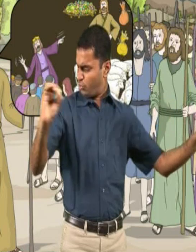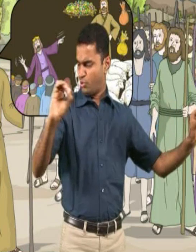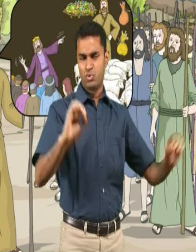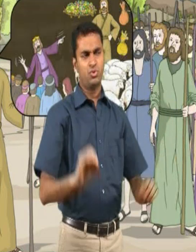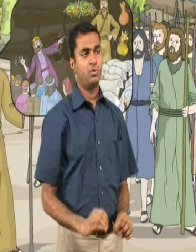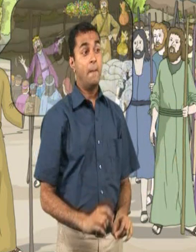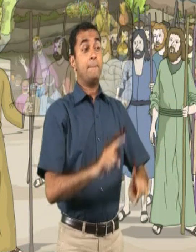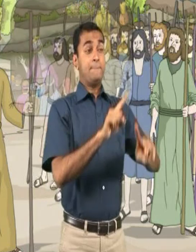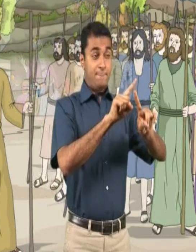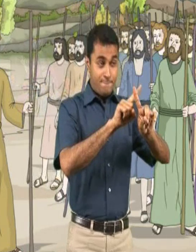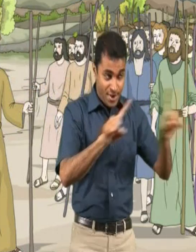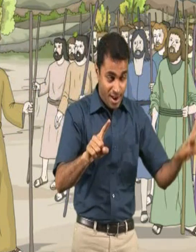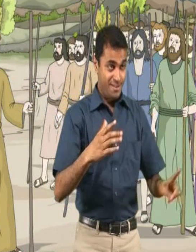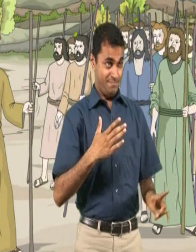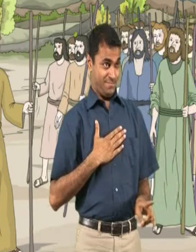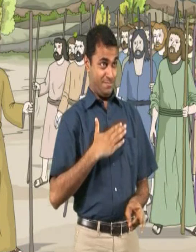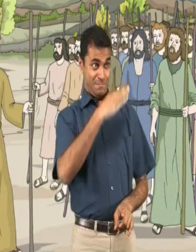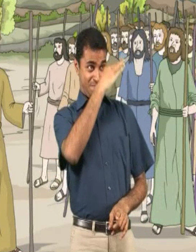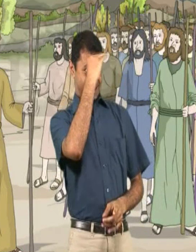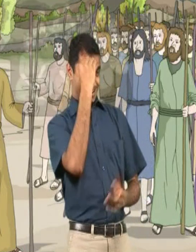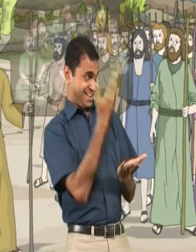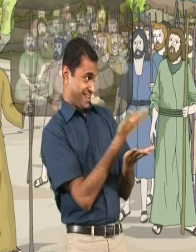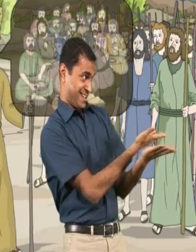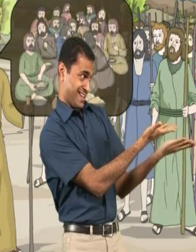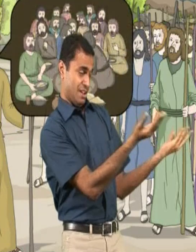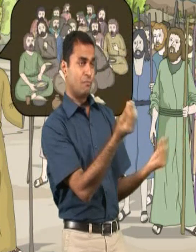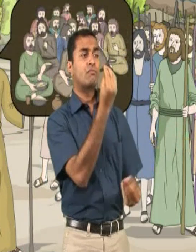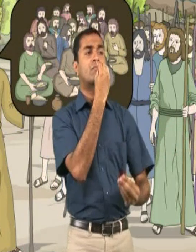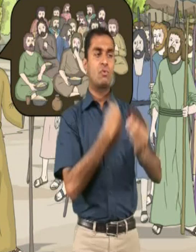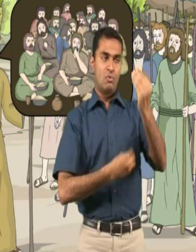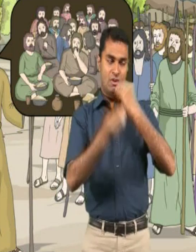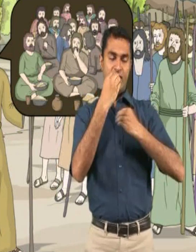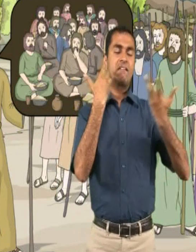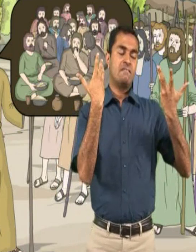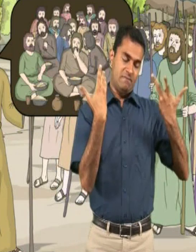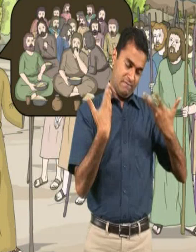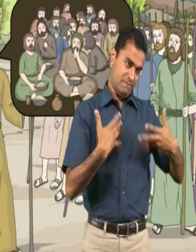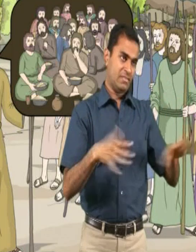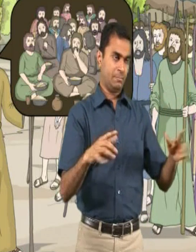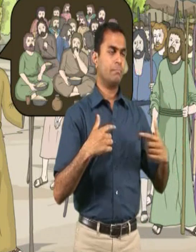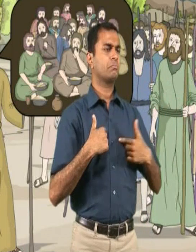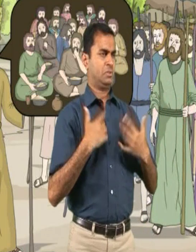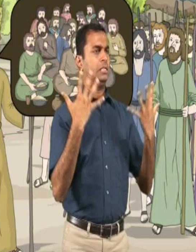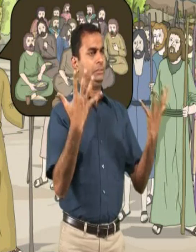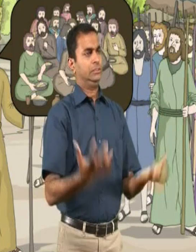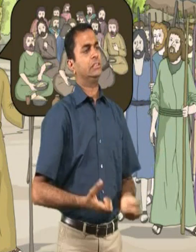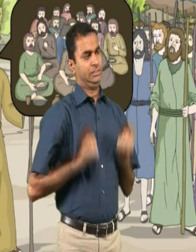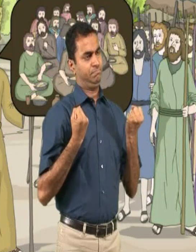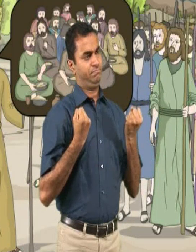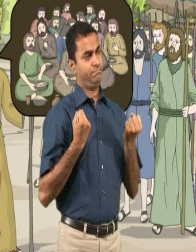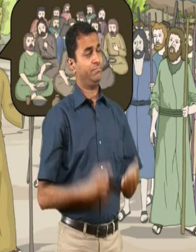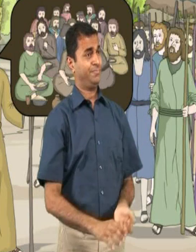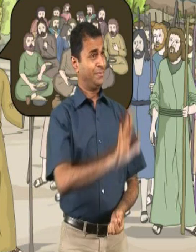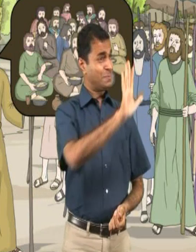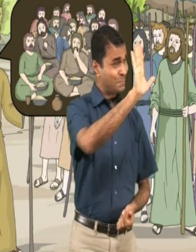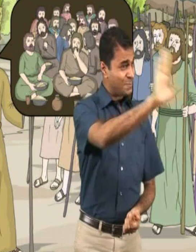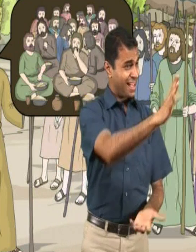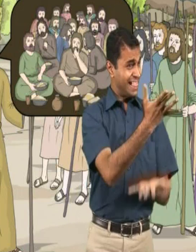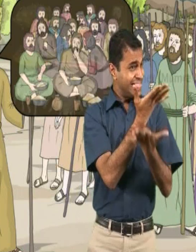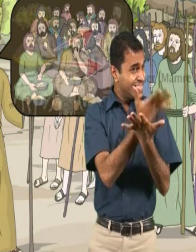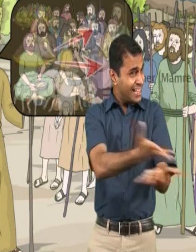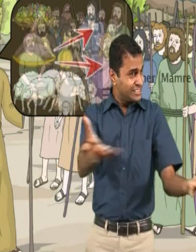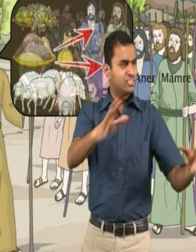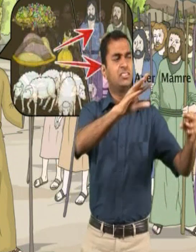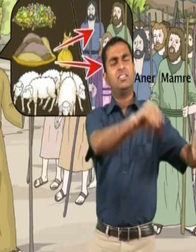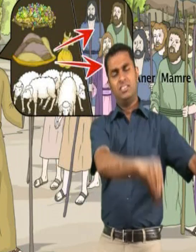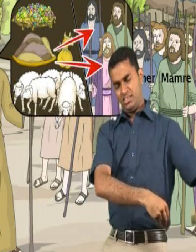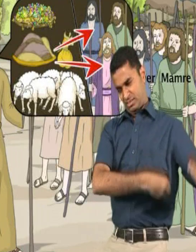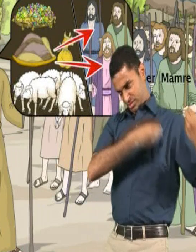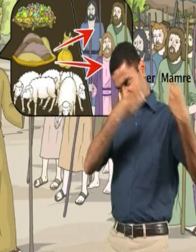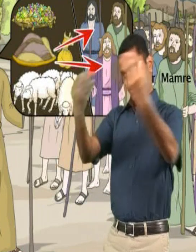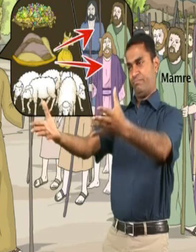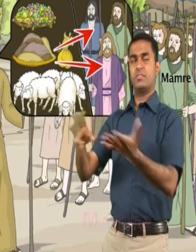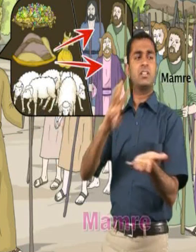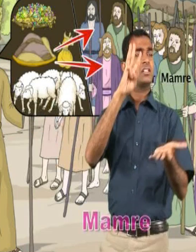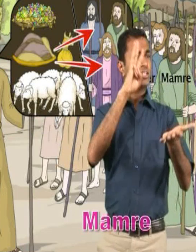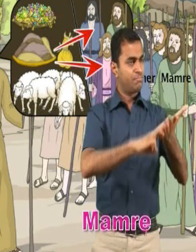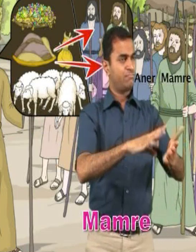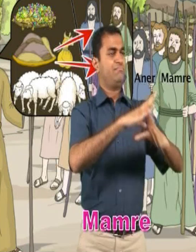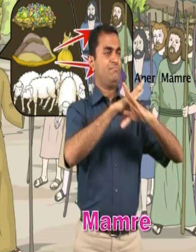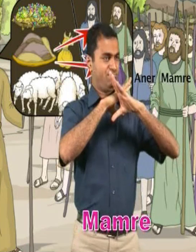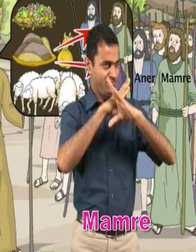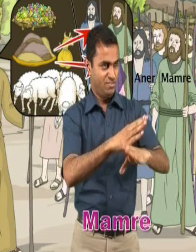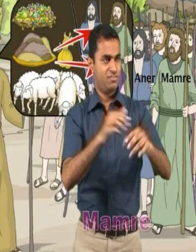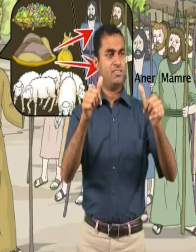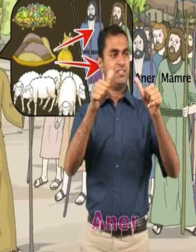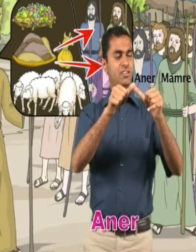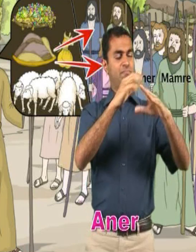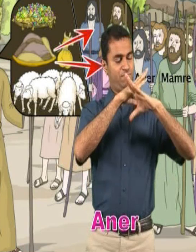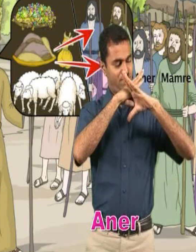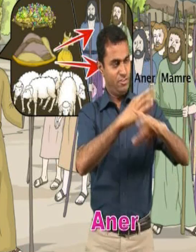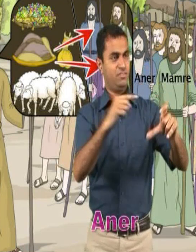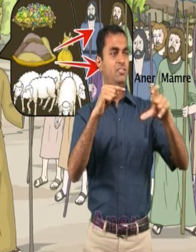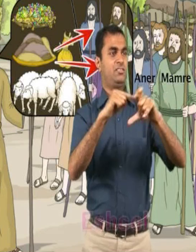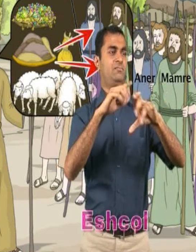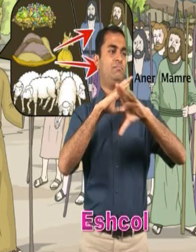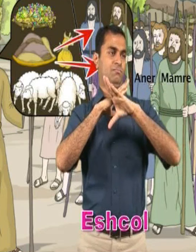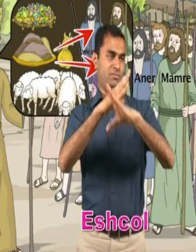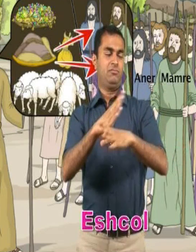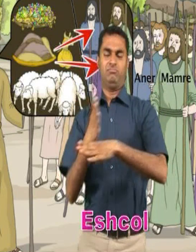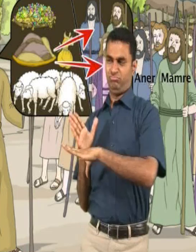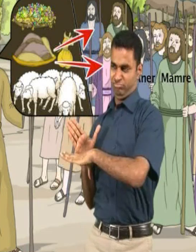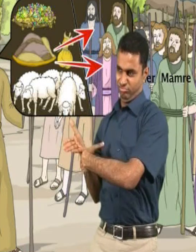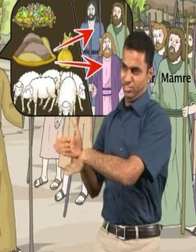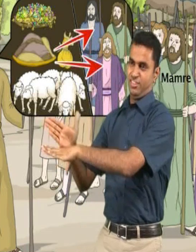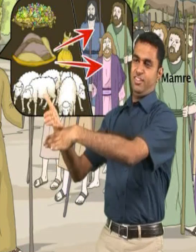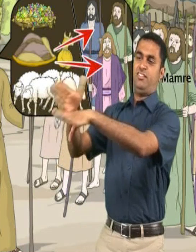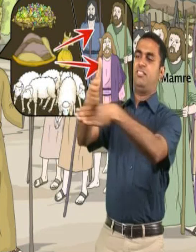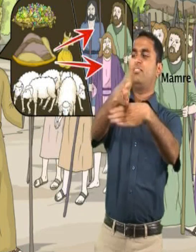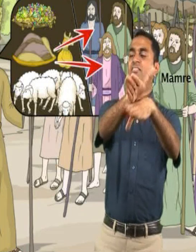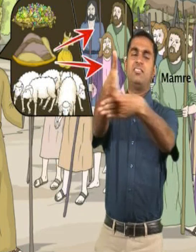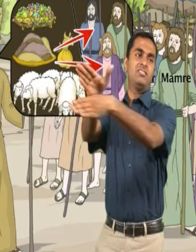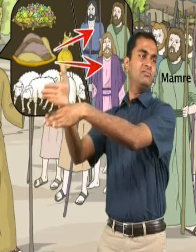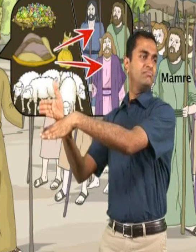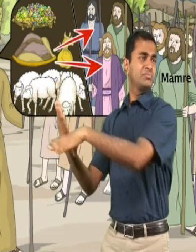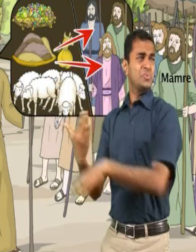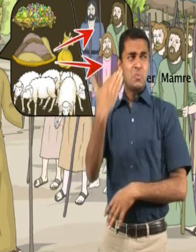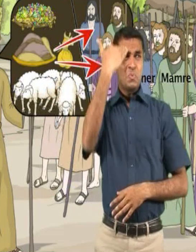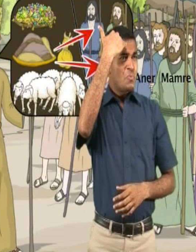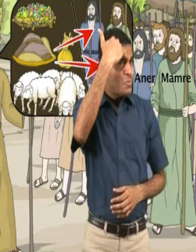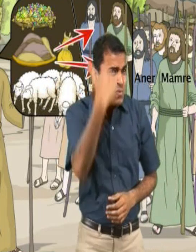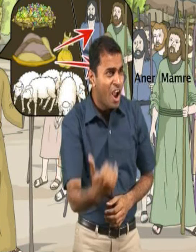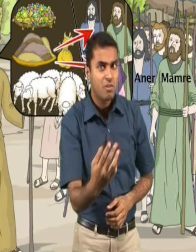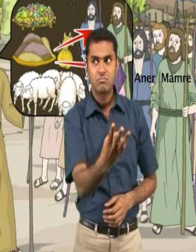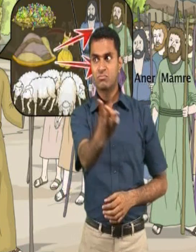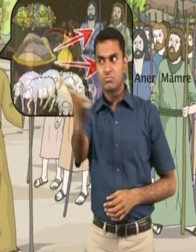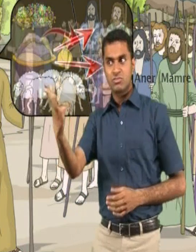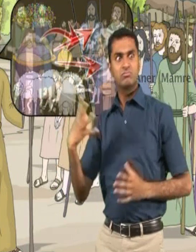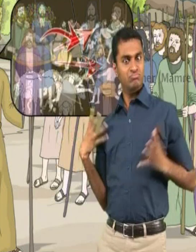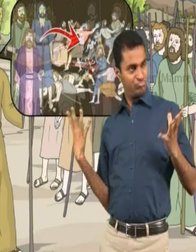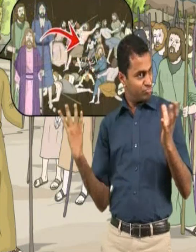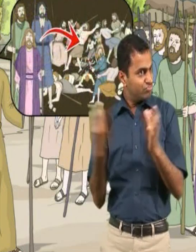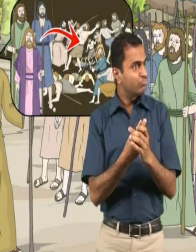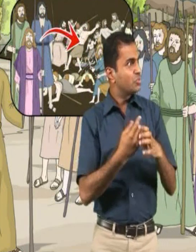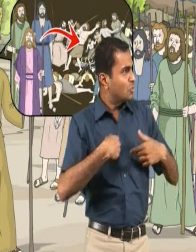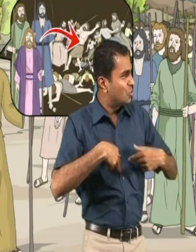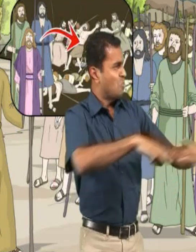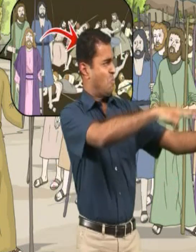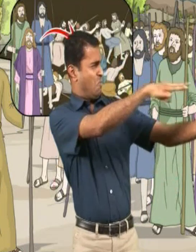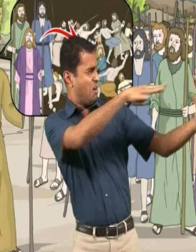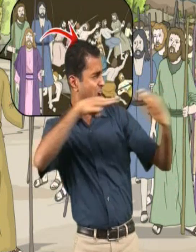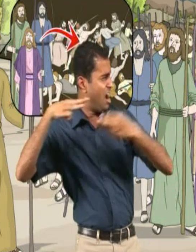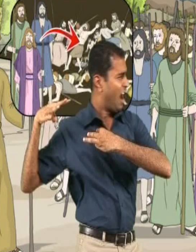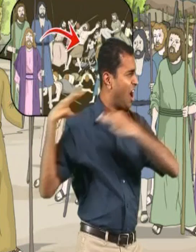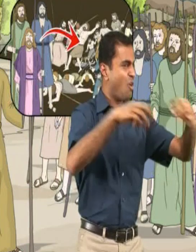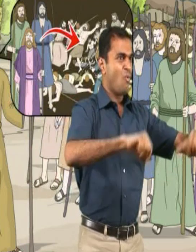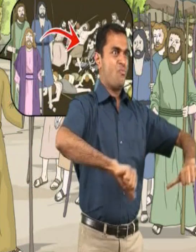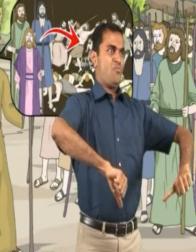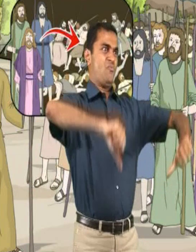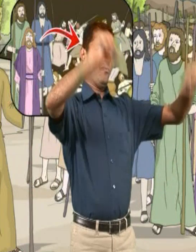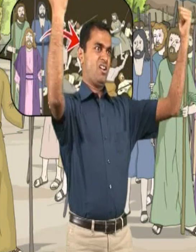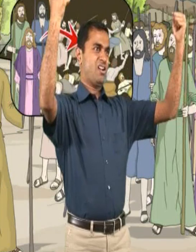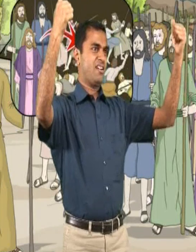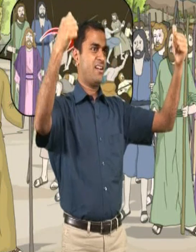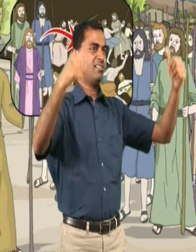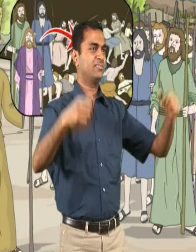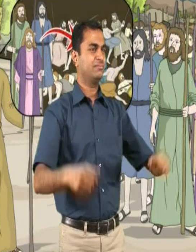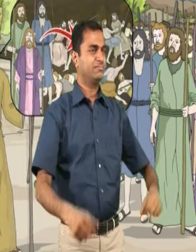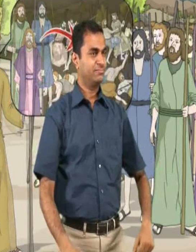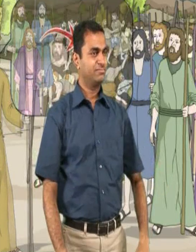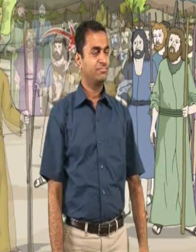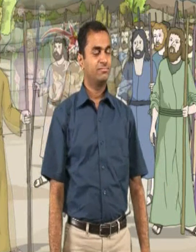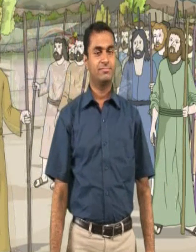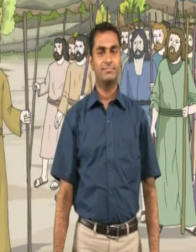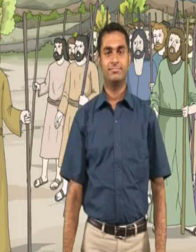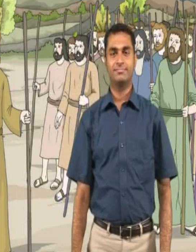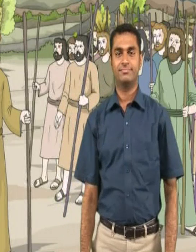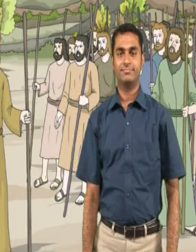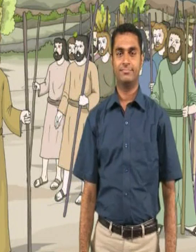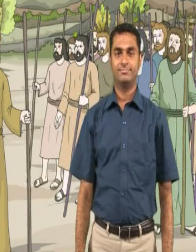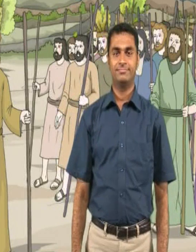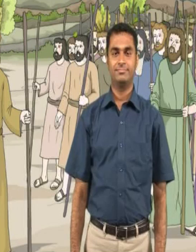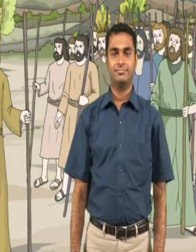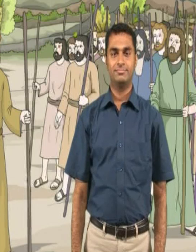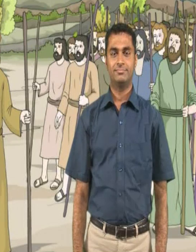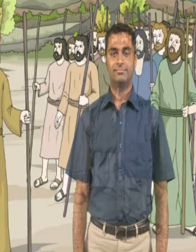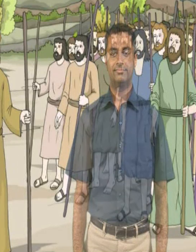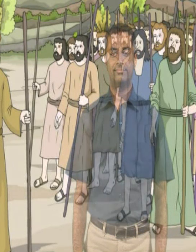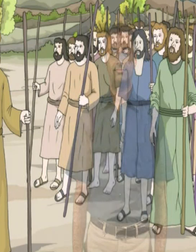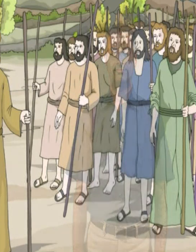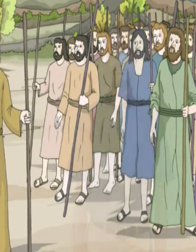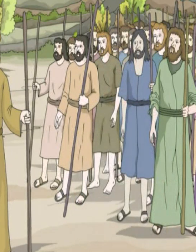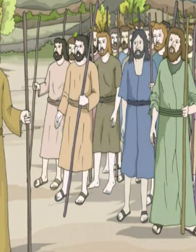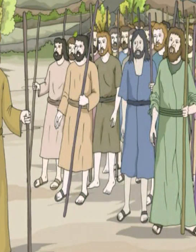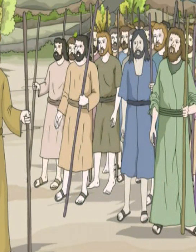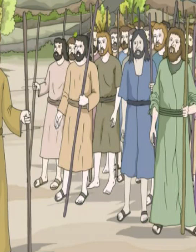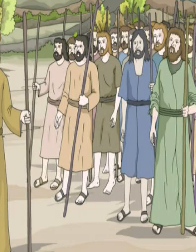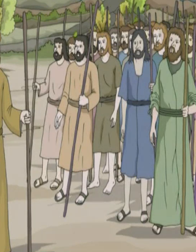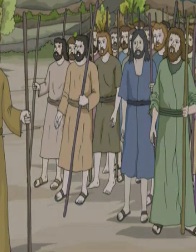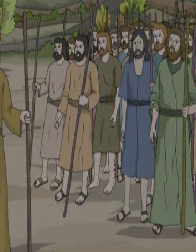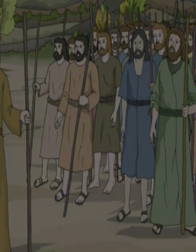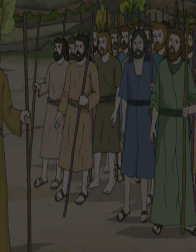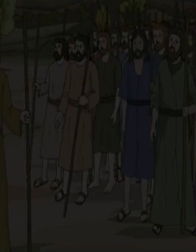I will accept nothing but what my men have eaten and the share for the men who went with me—Aner, Eshcol, and Mamre. They may take their portion.”